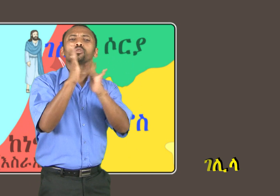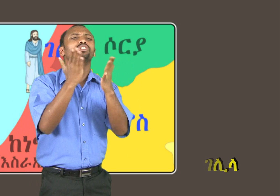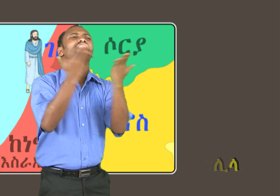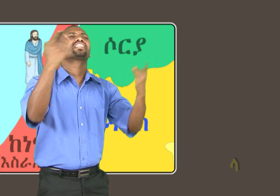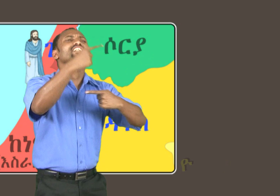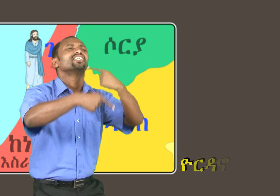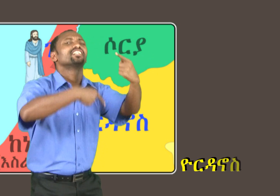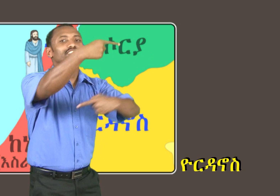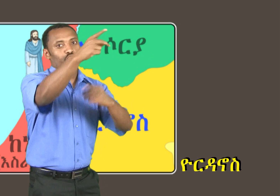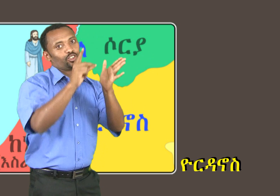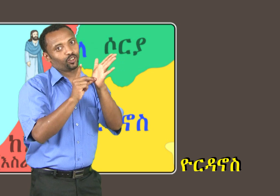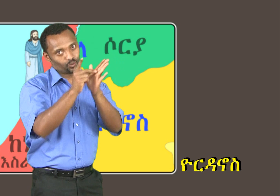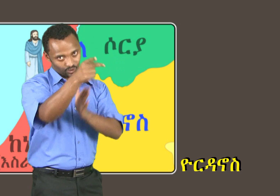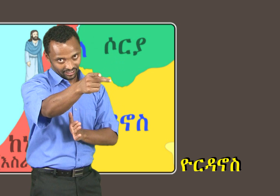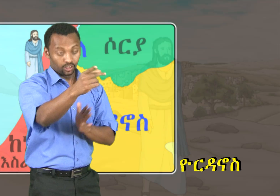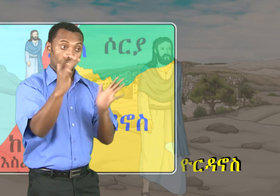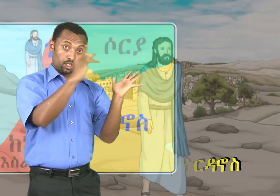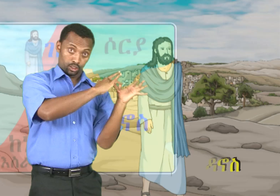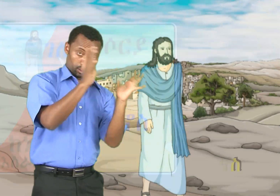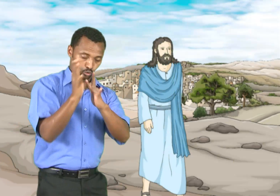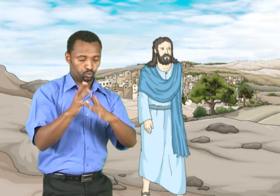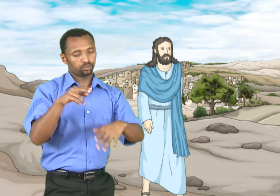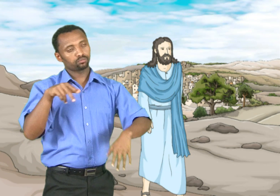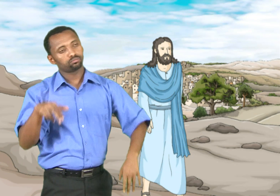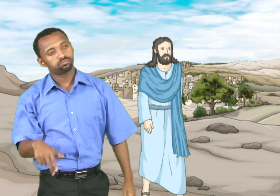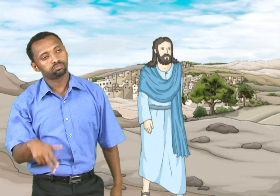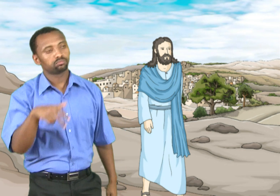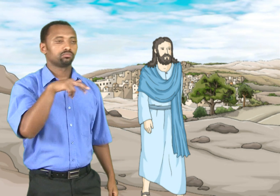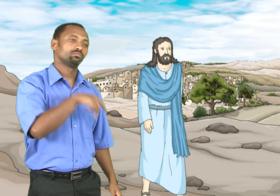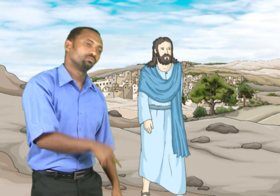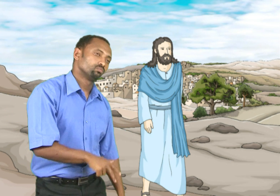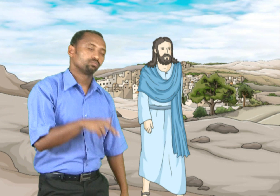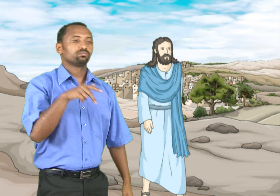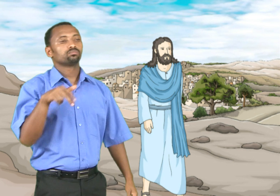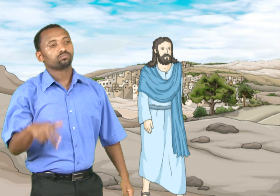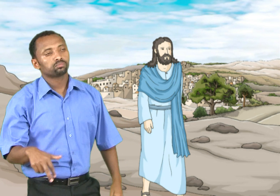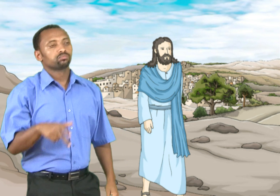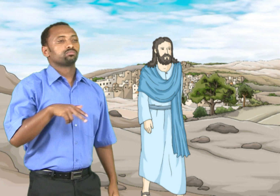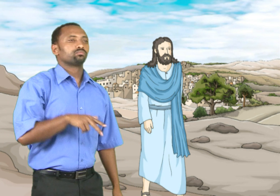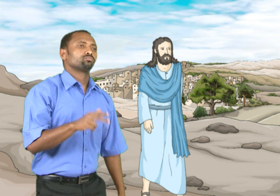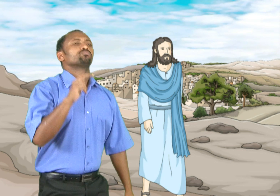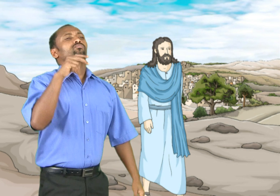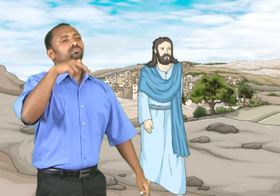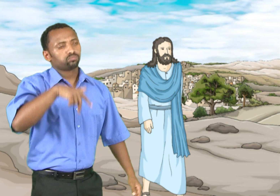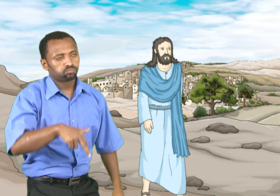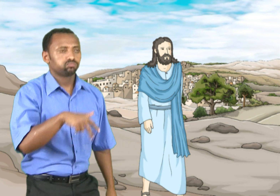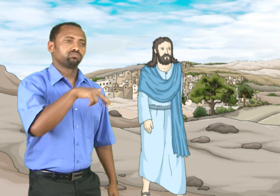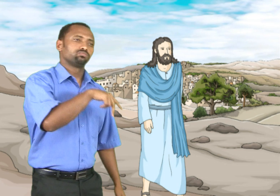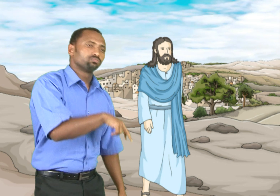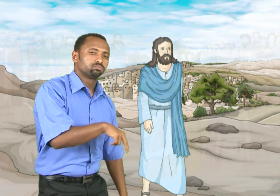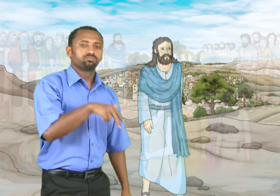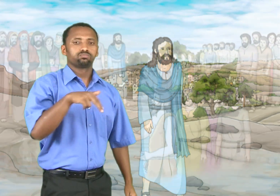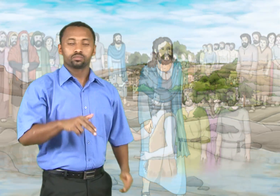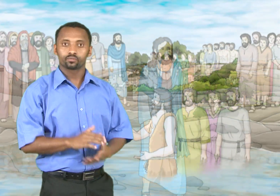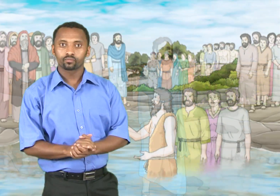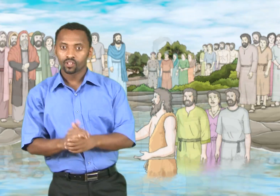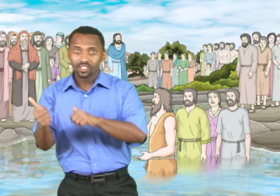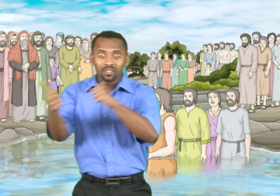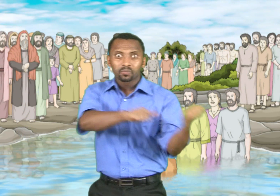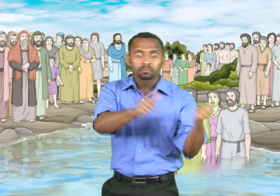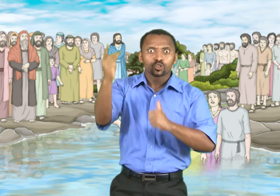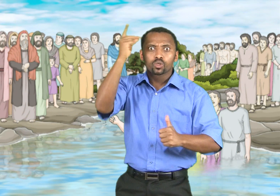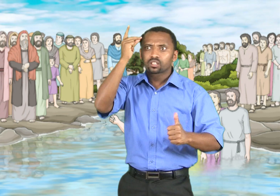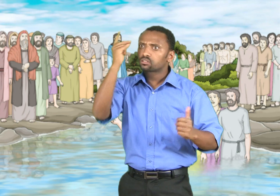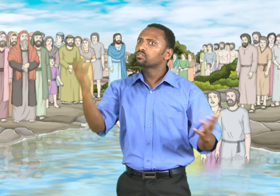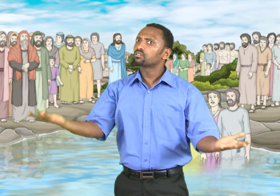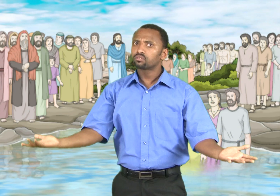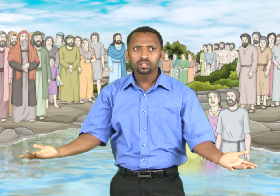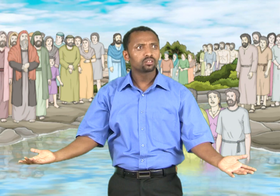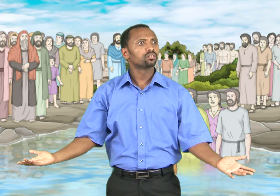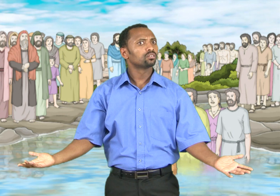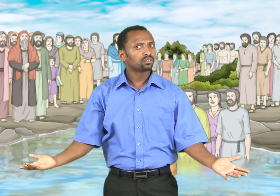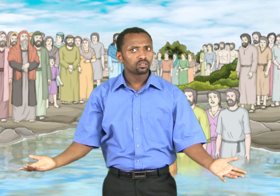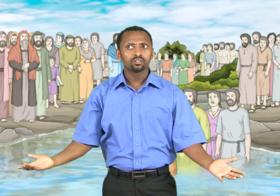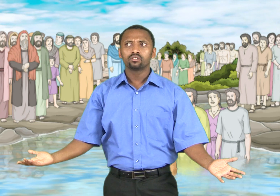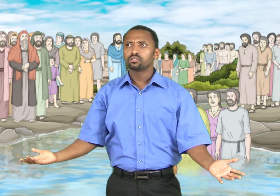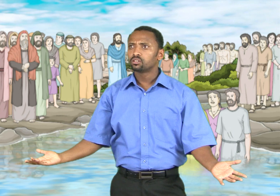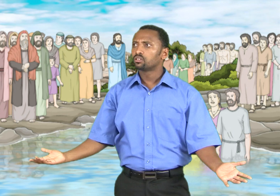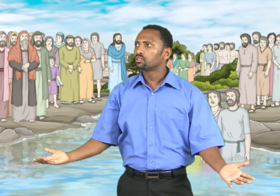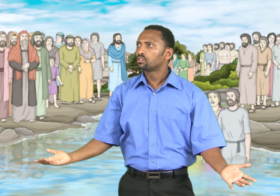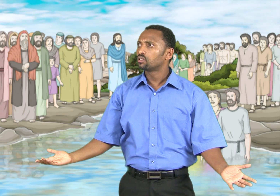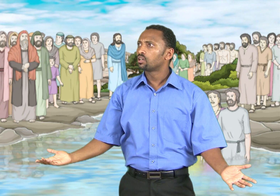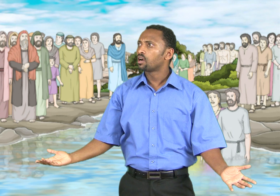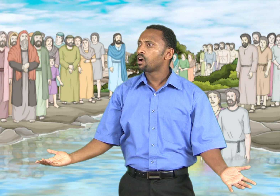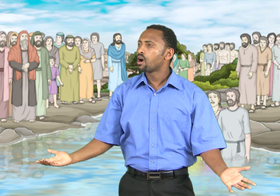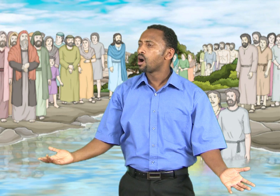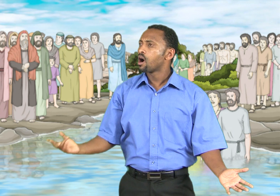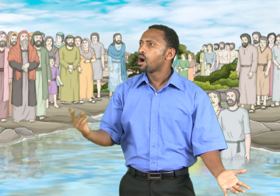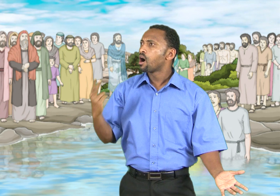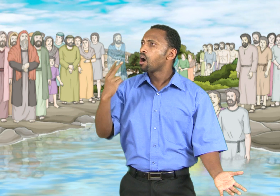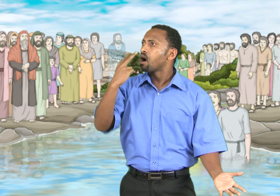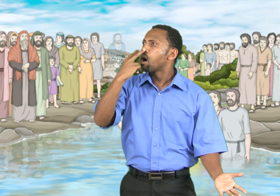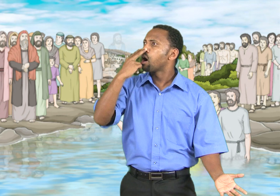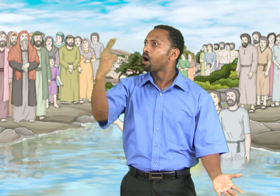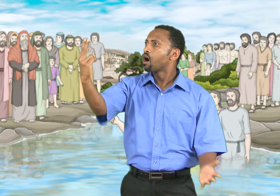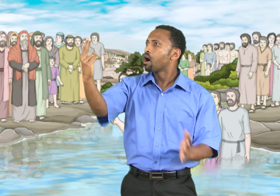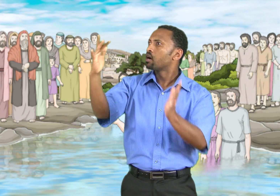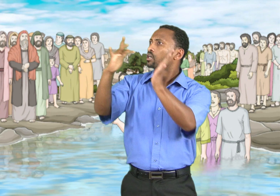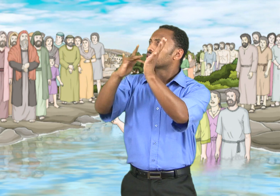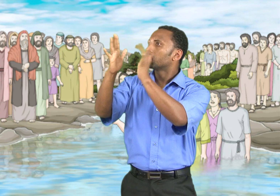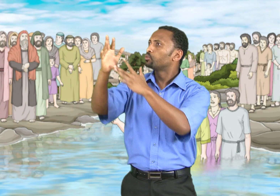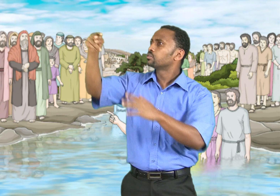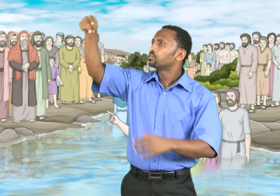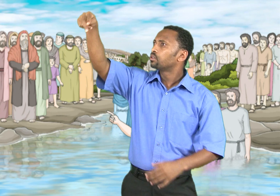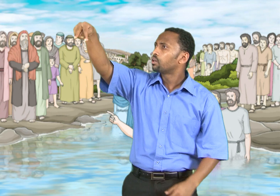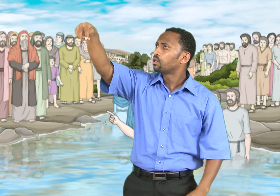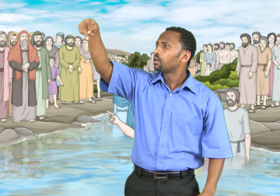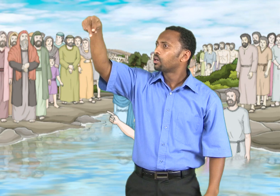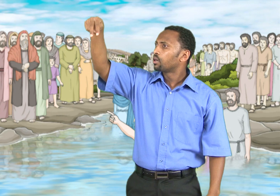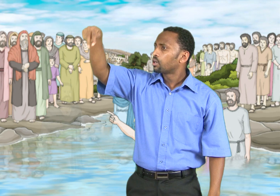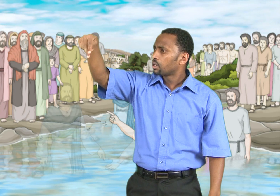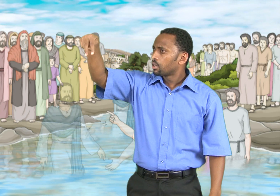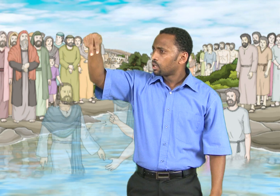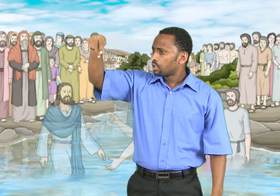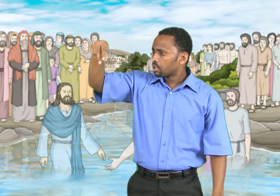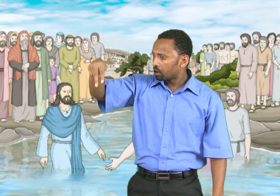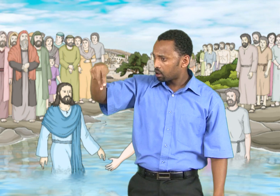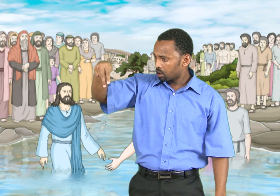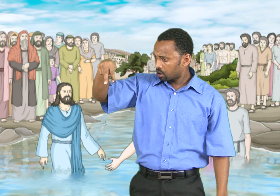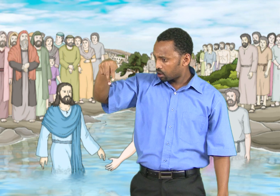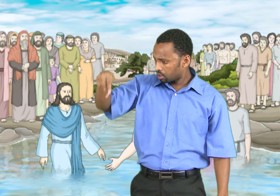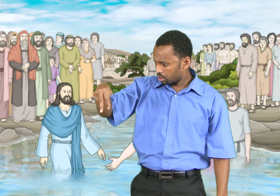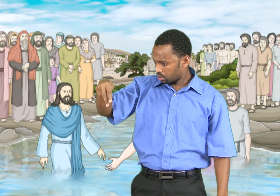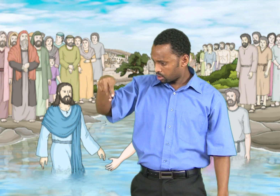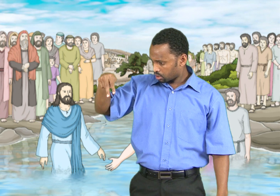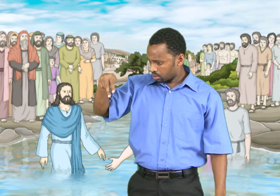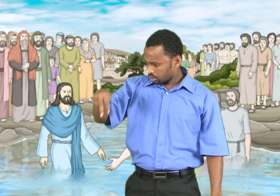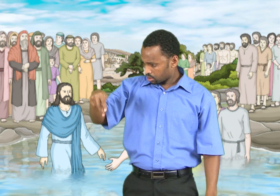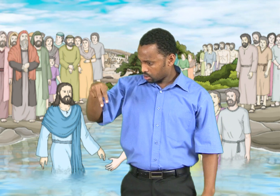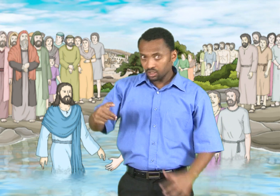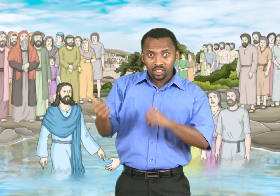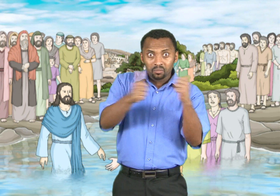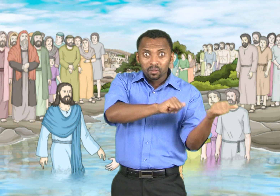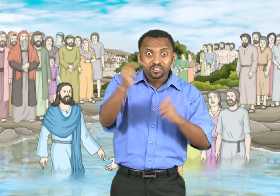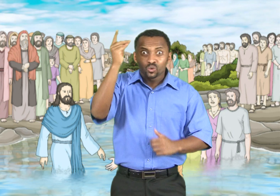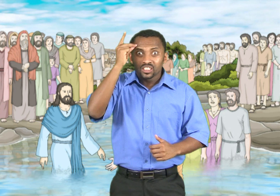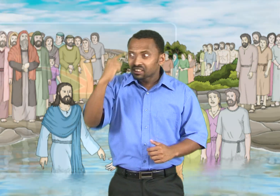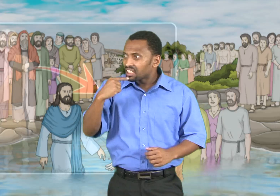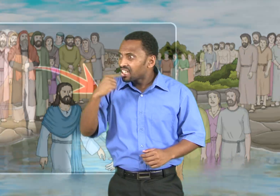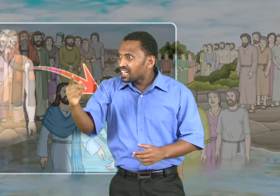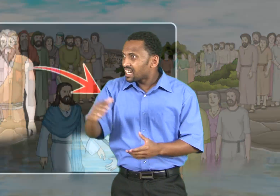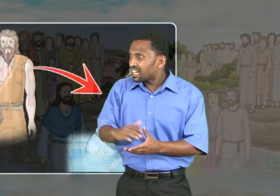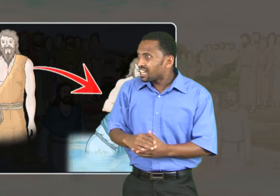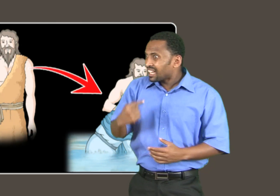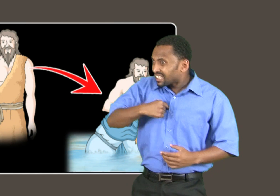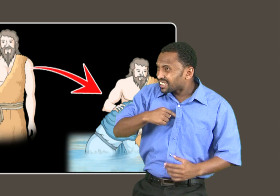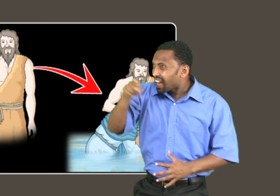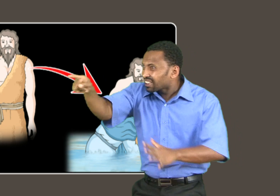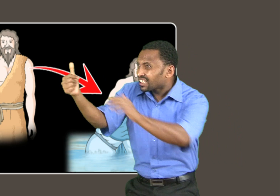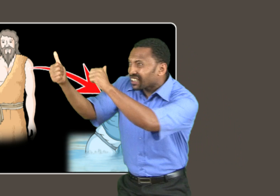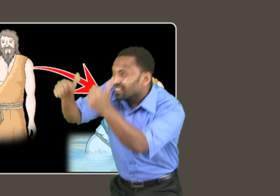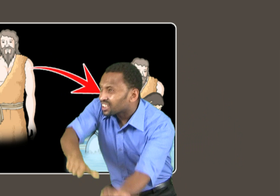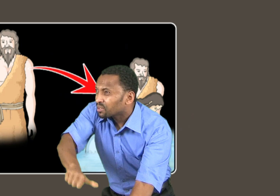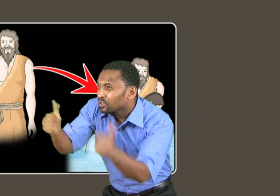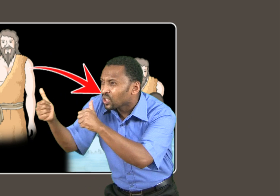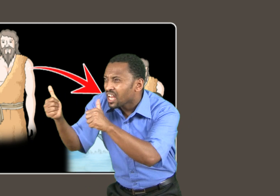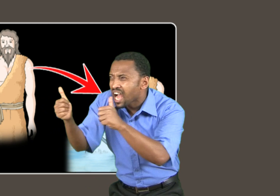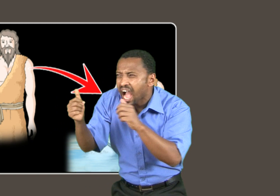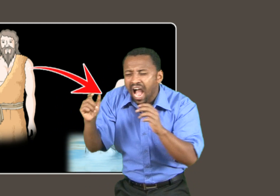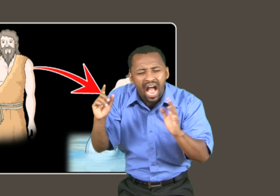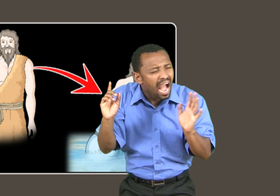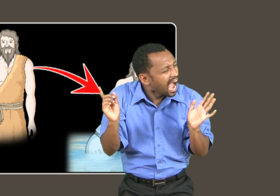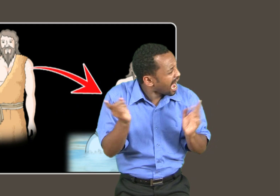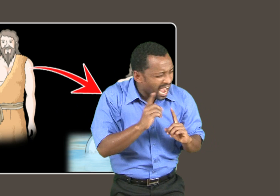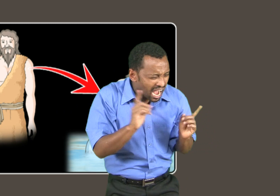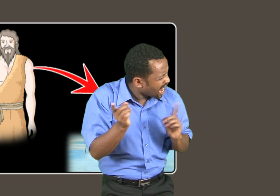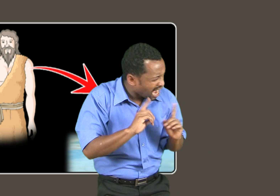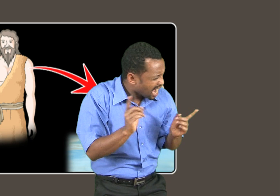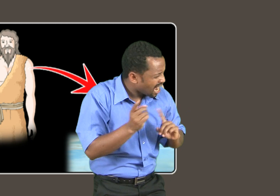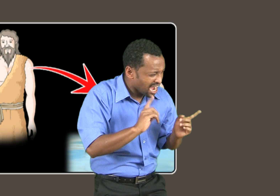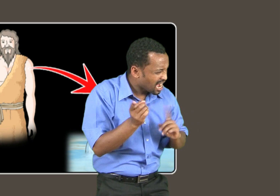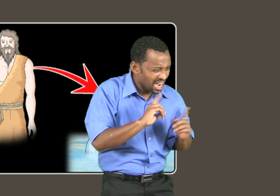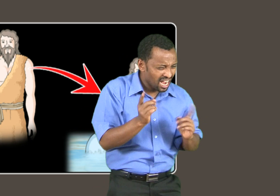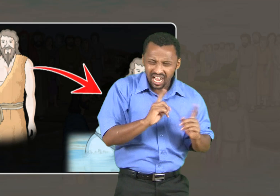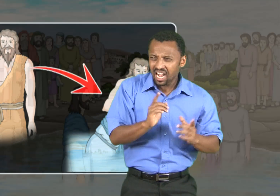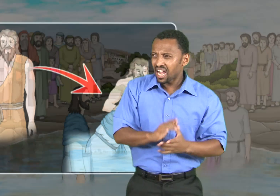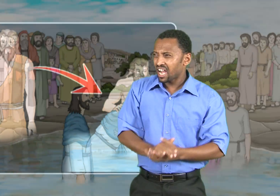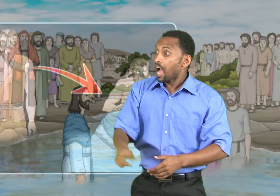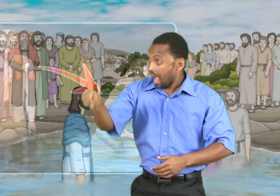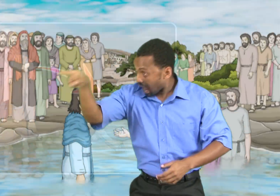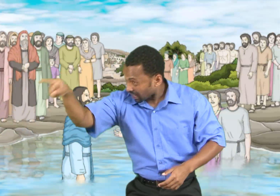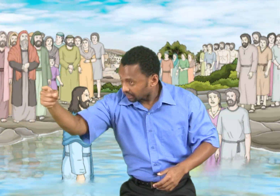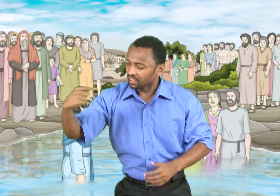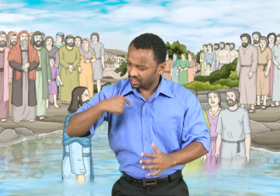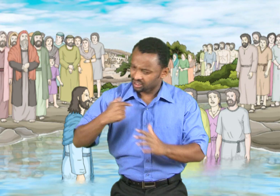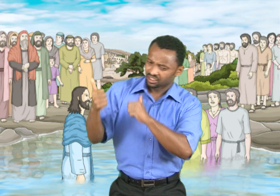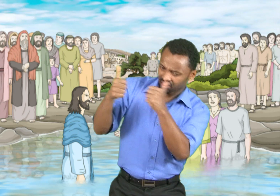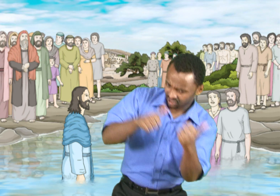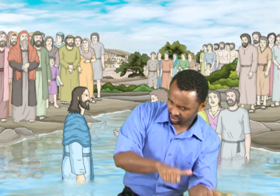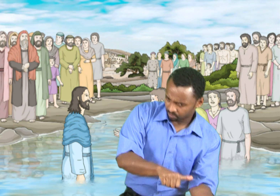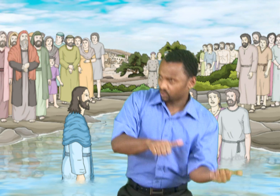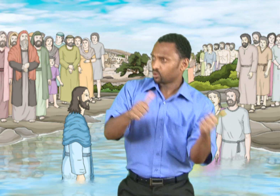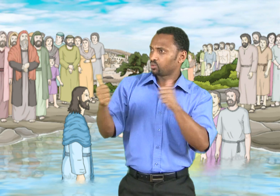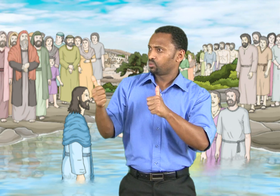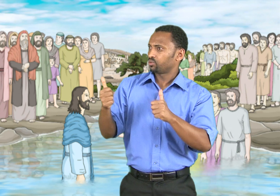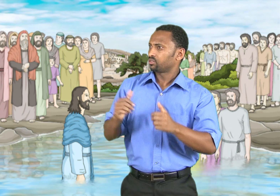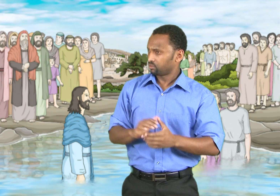But John tried to prevent Him, saying, “I need to be baptized by You, and do You come to me?” “Let it be so now,” Jesus replied.